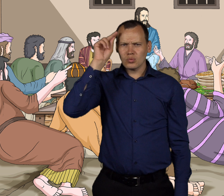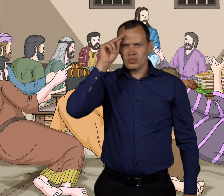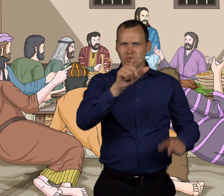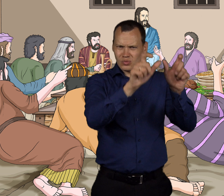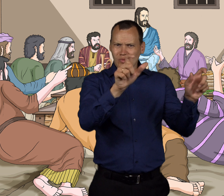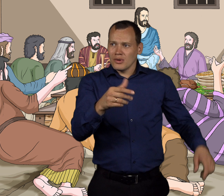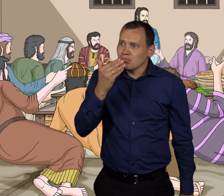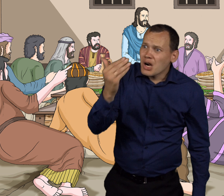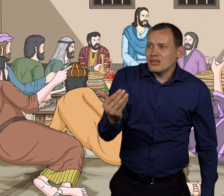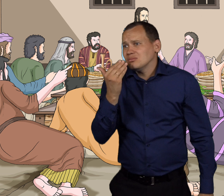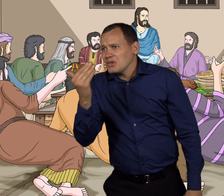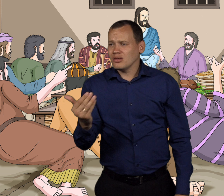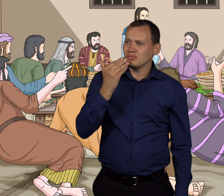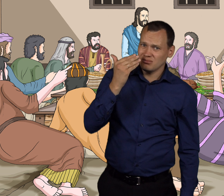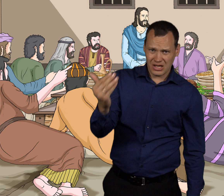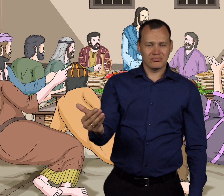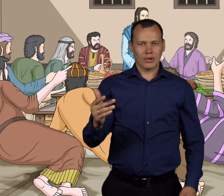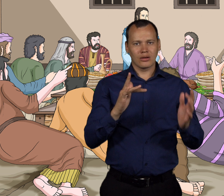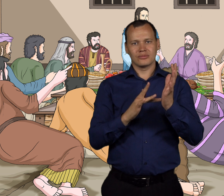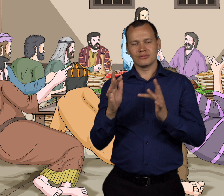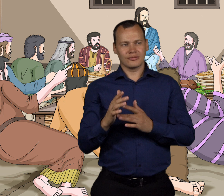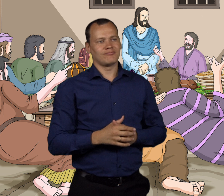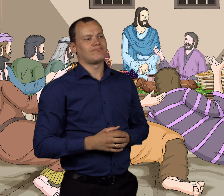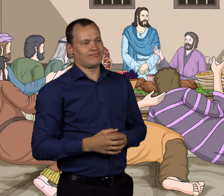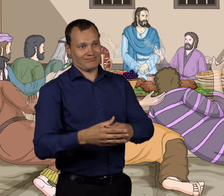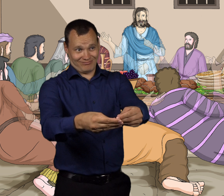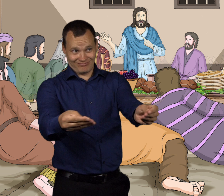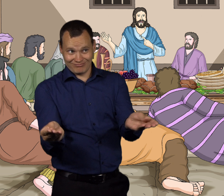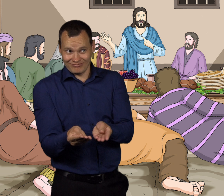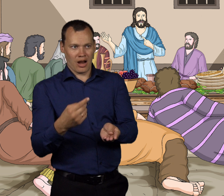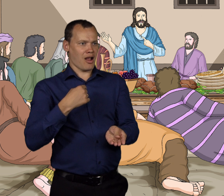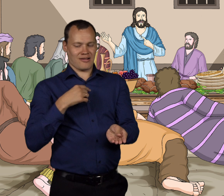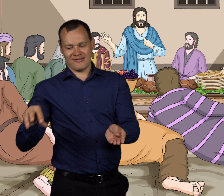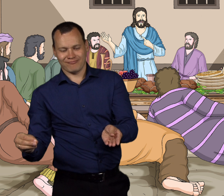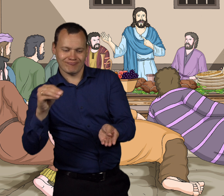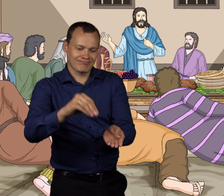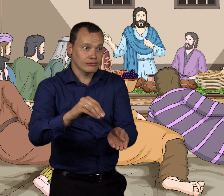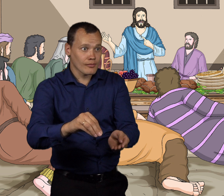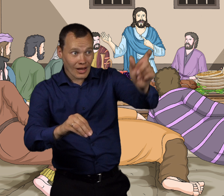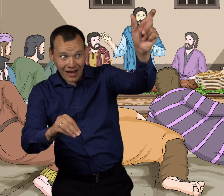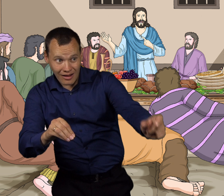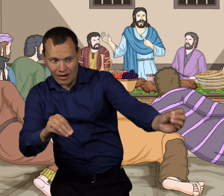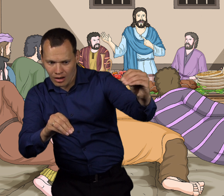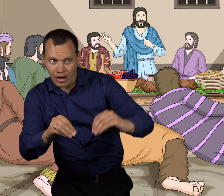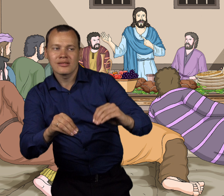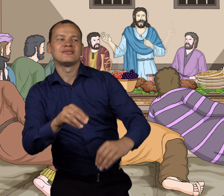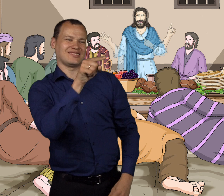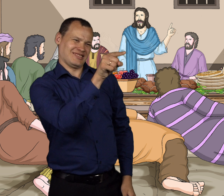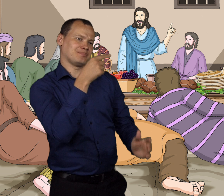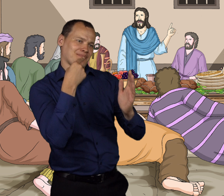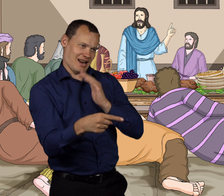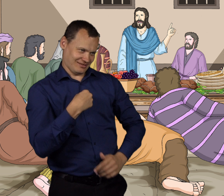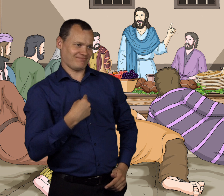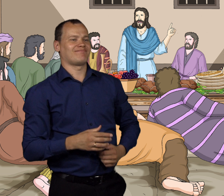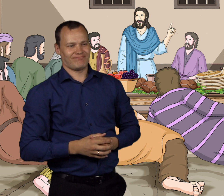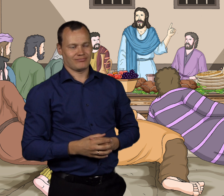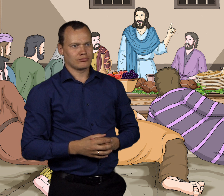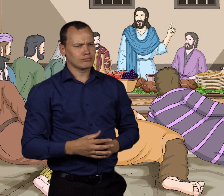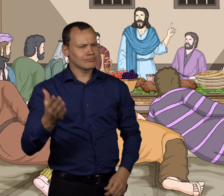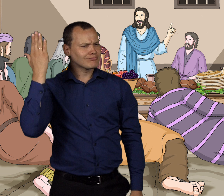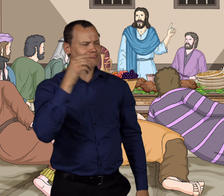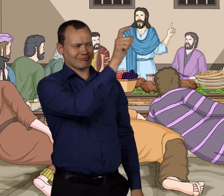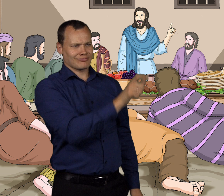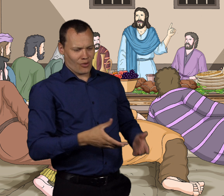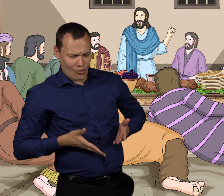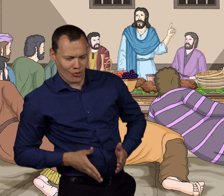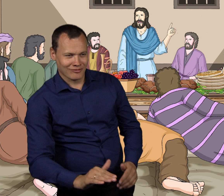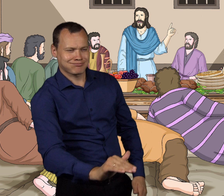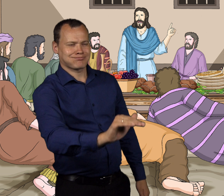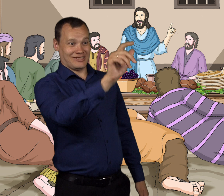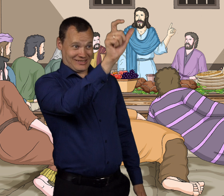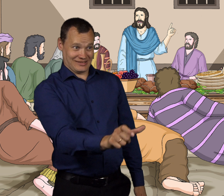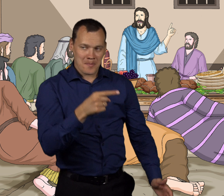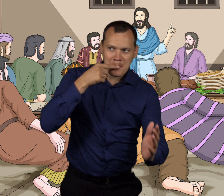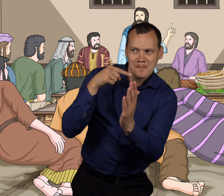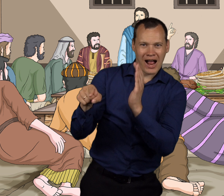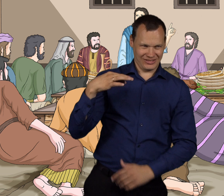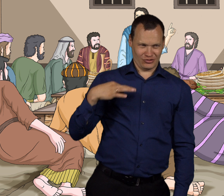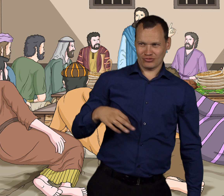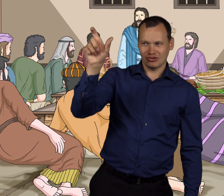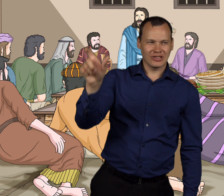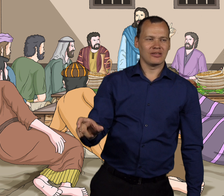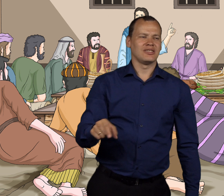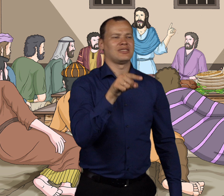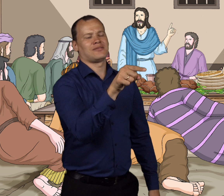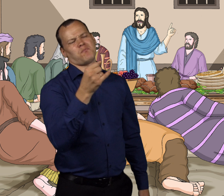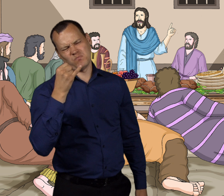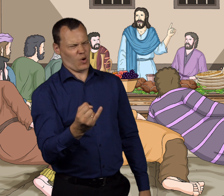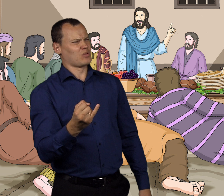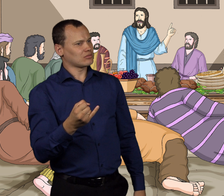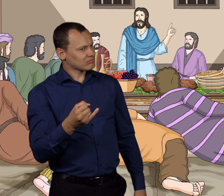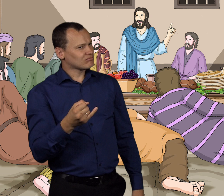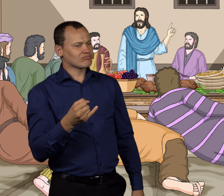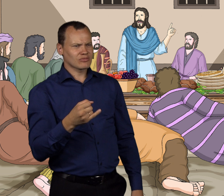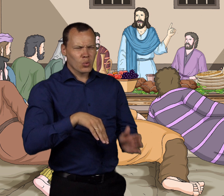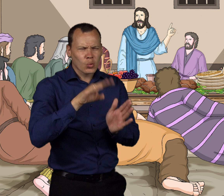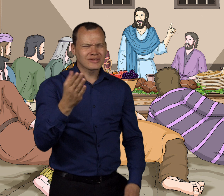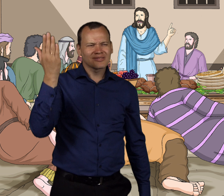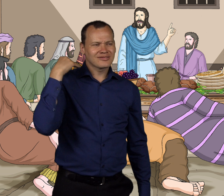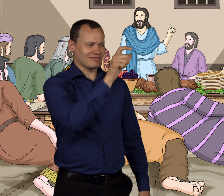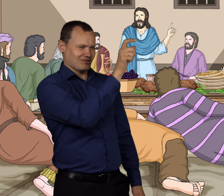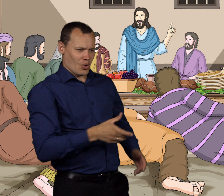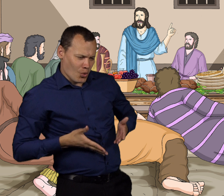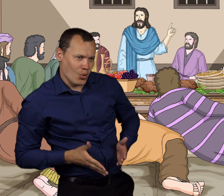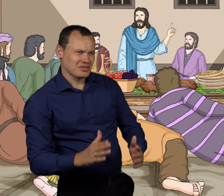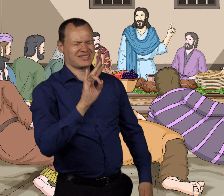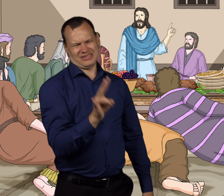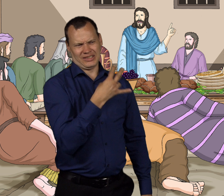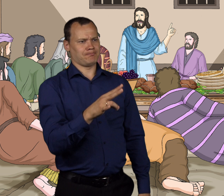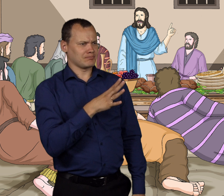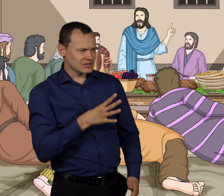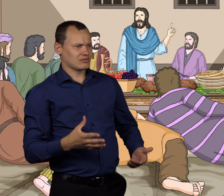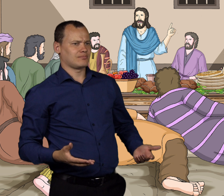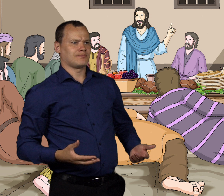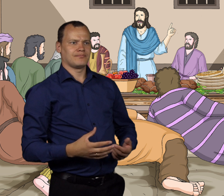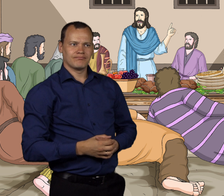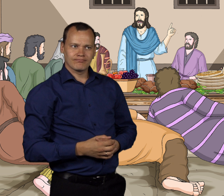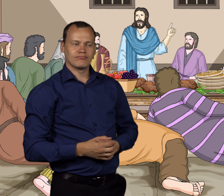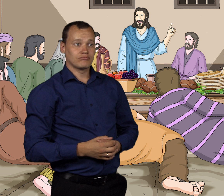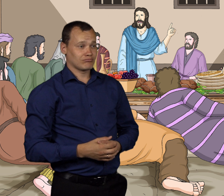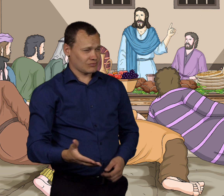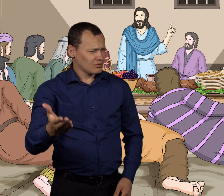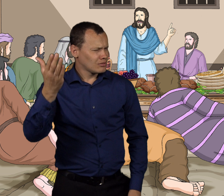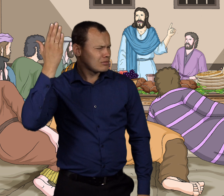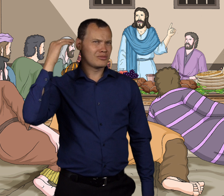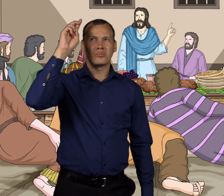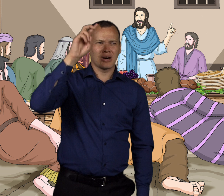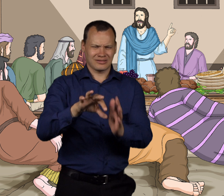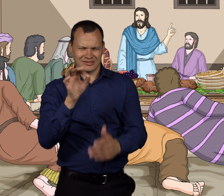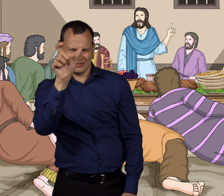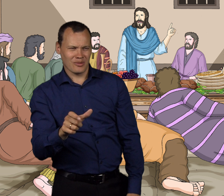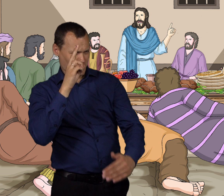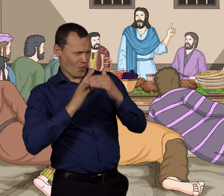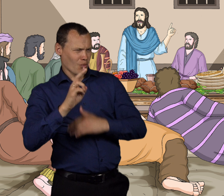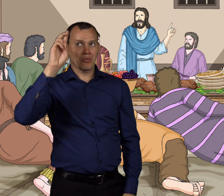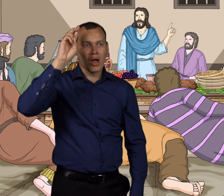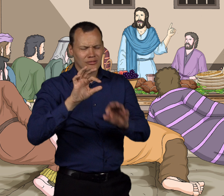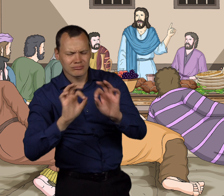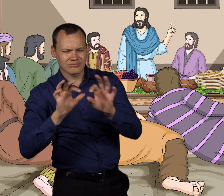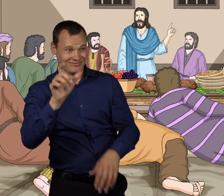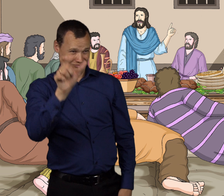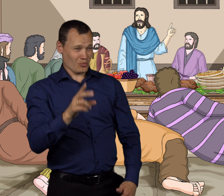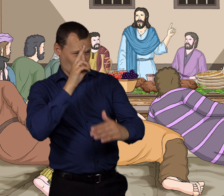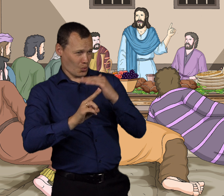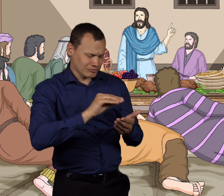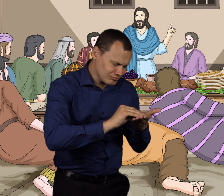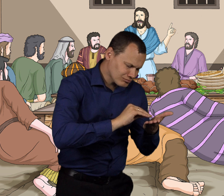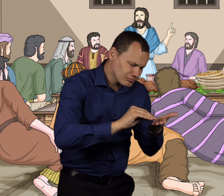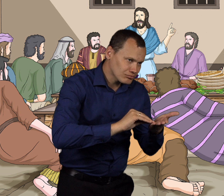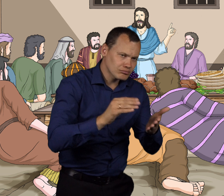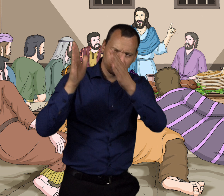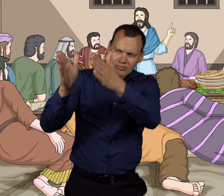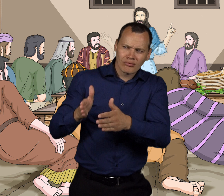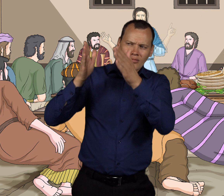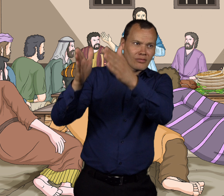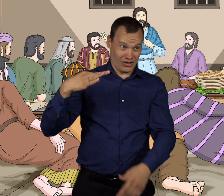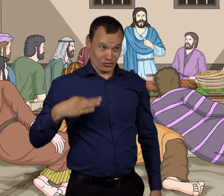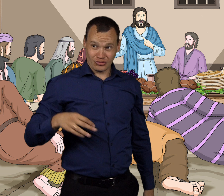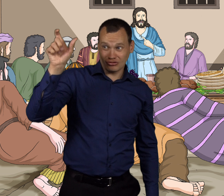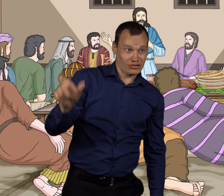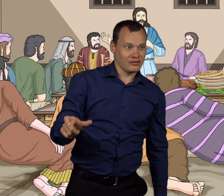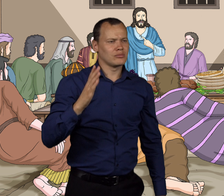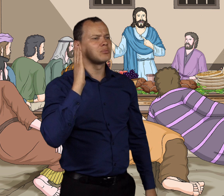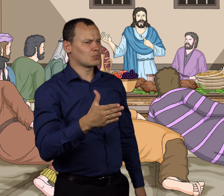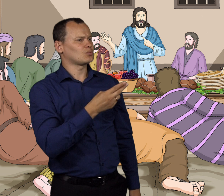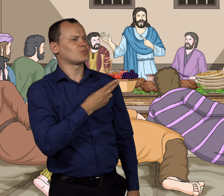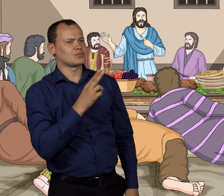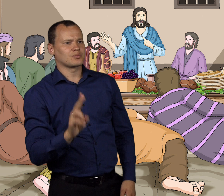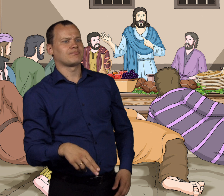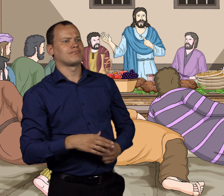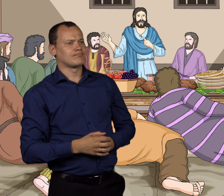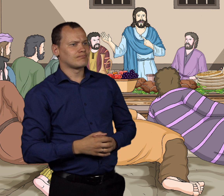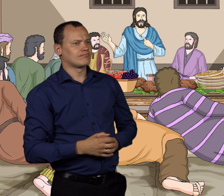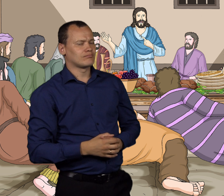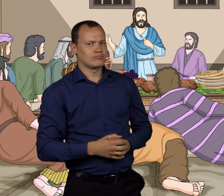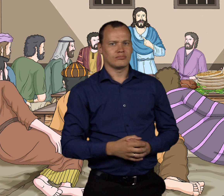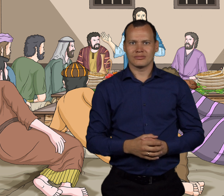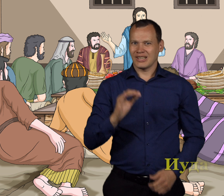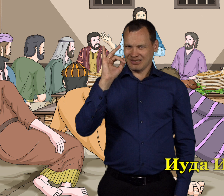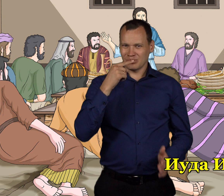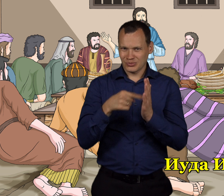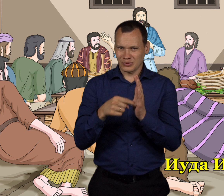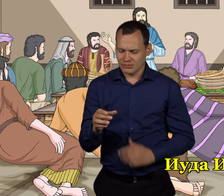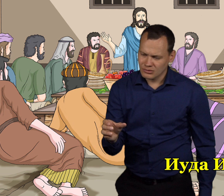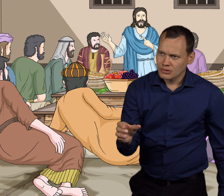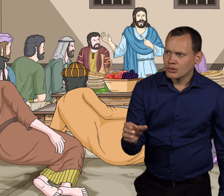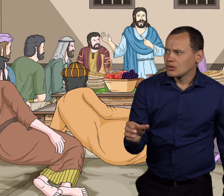The Son of Man will go just as it is written about Him, but woe to that man by whom He is betrayed. It would be better for him if he had not been born.”